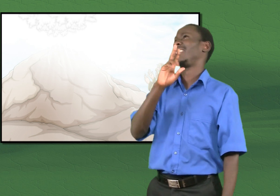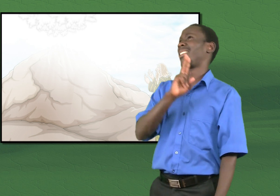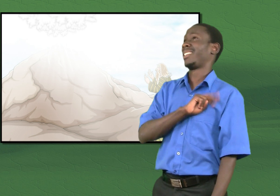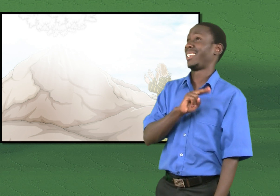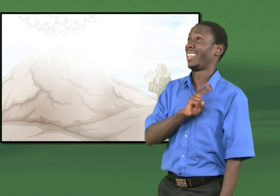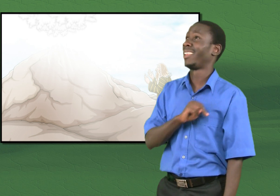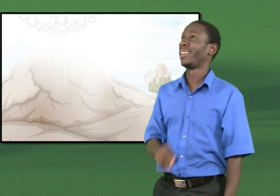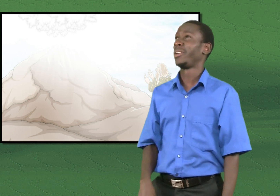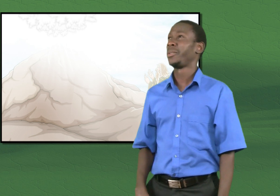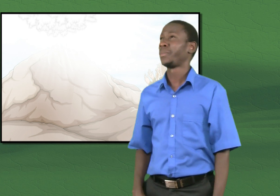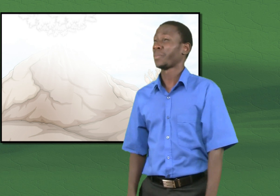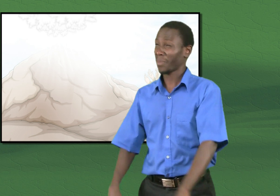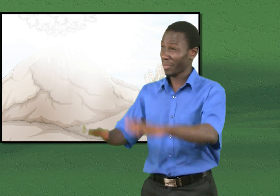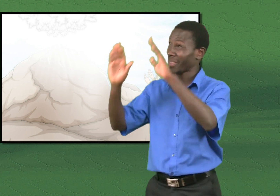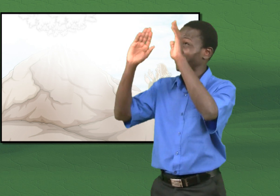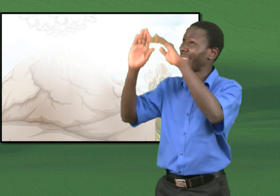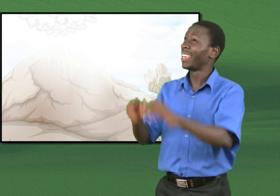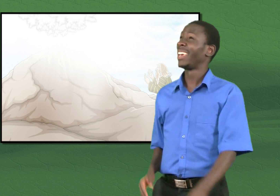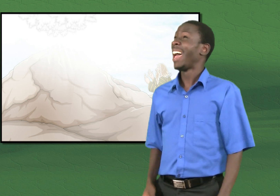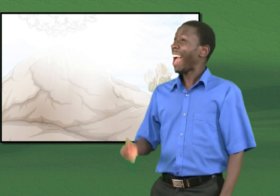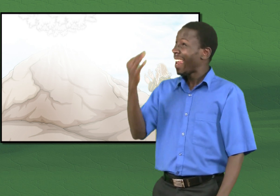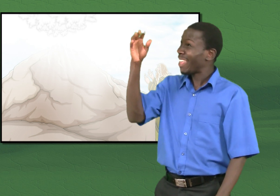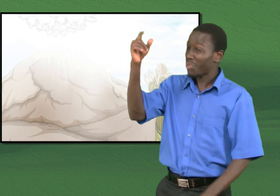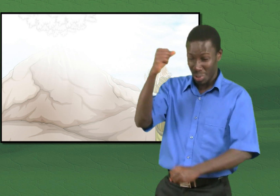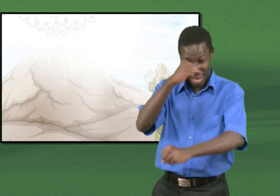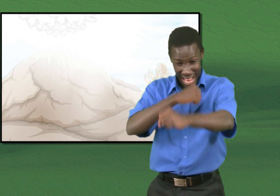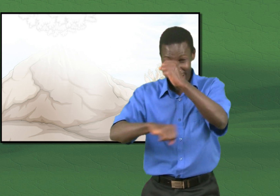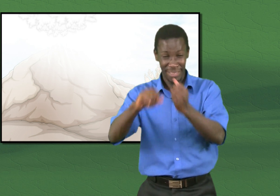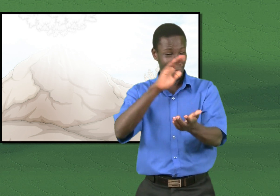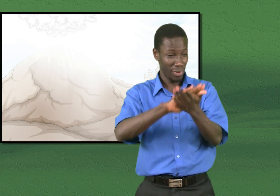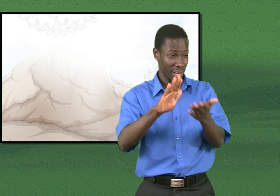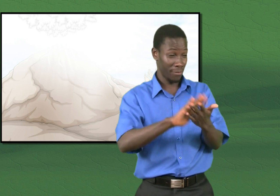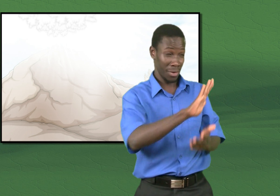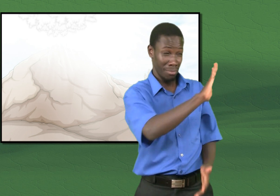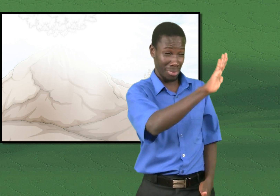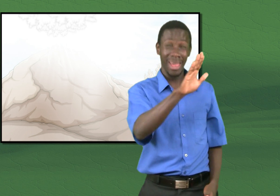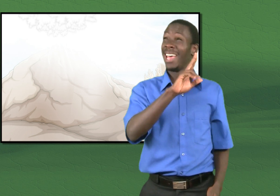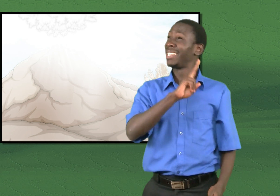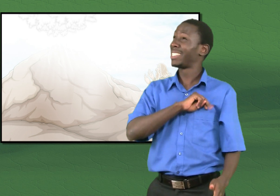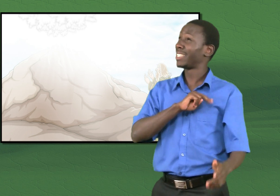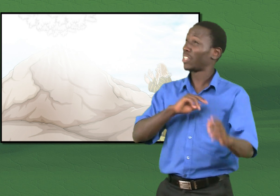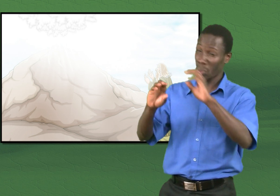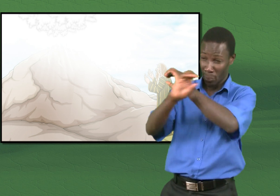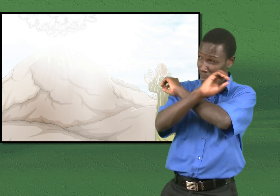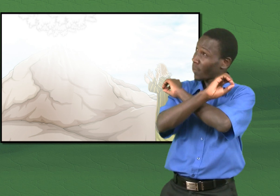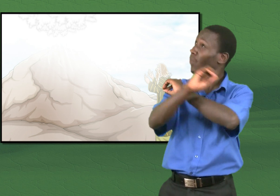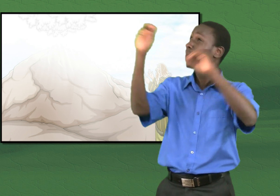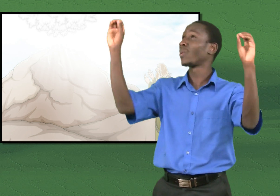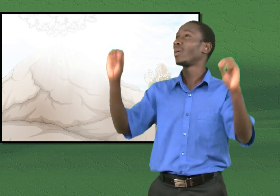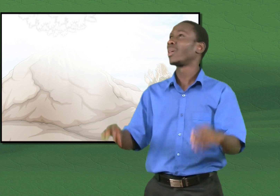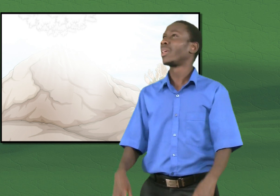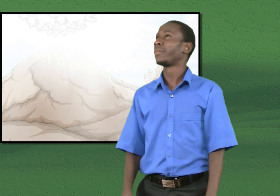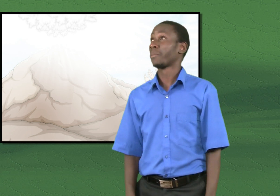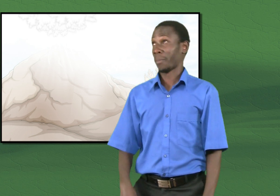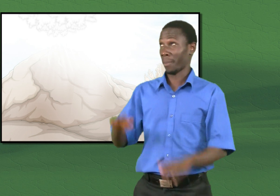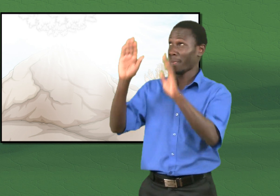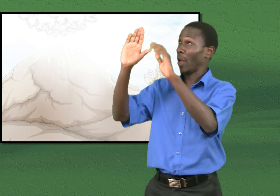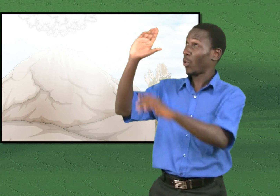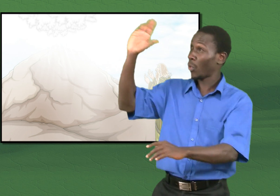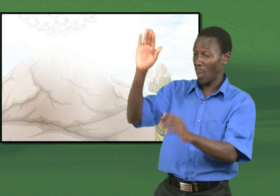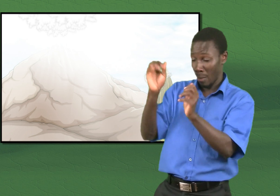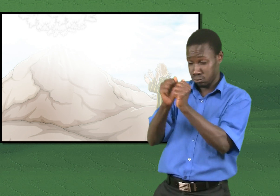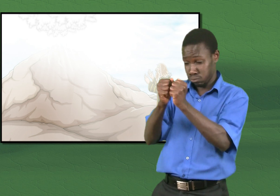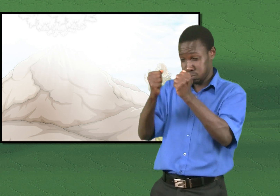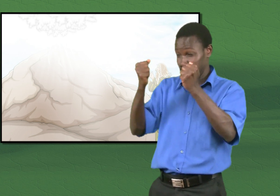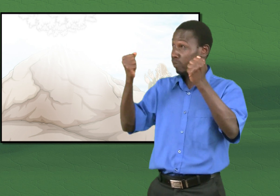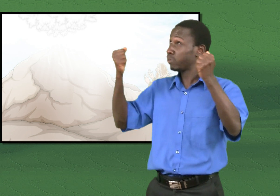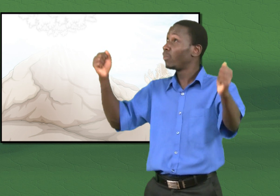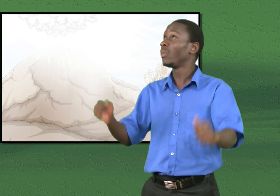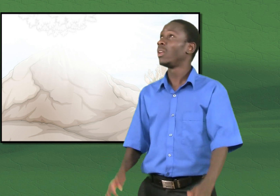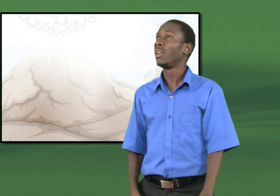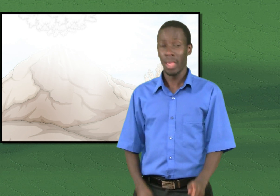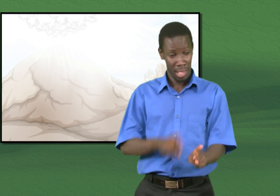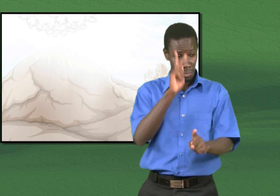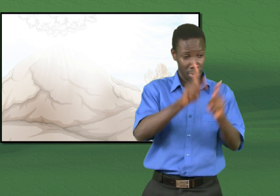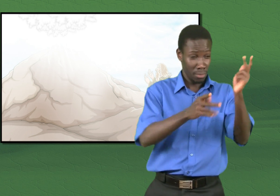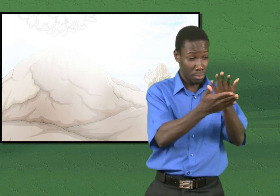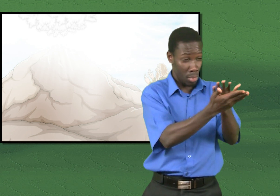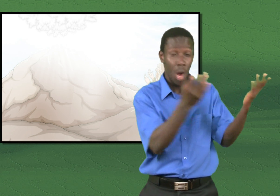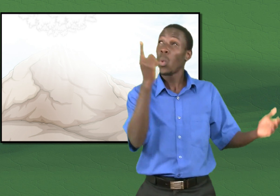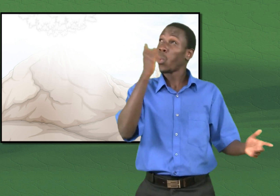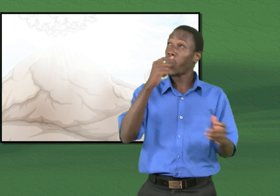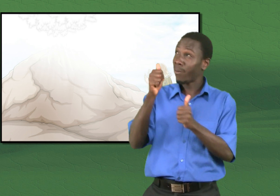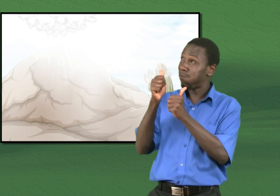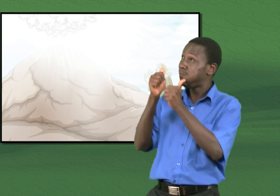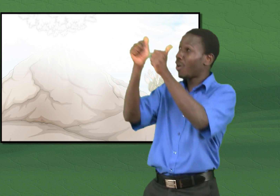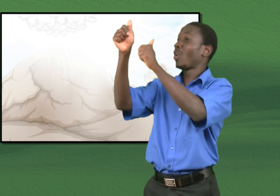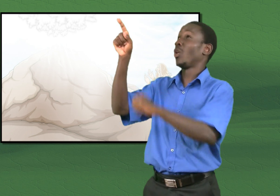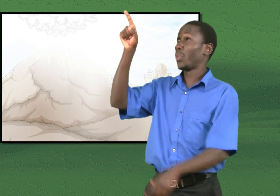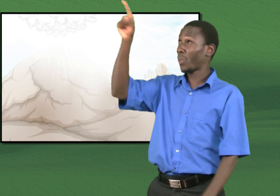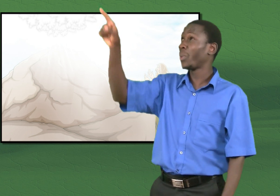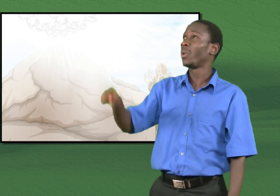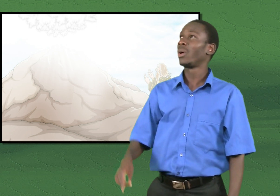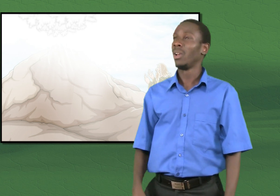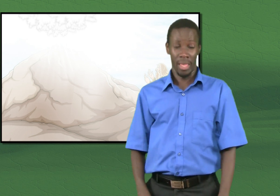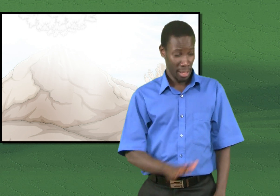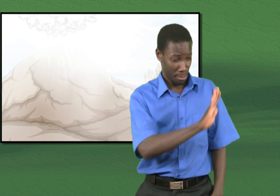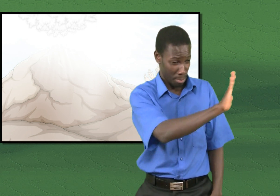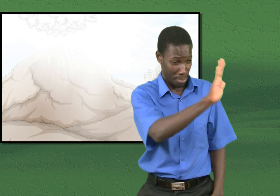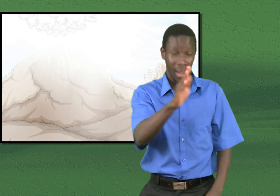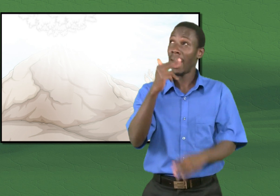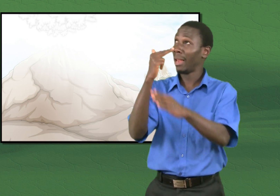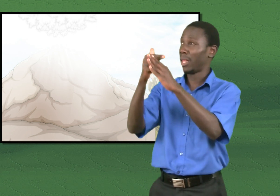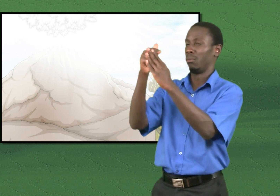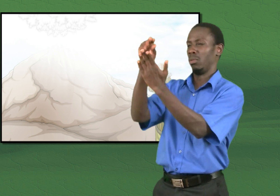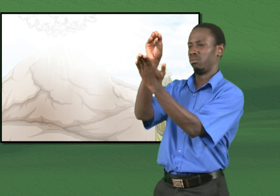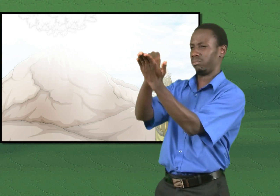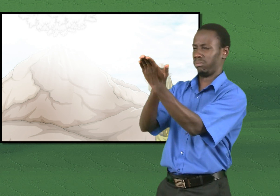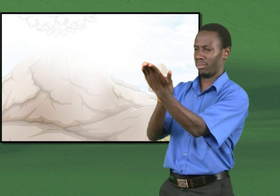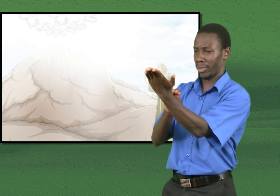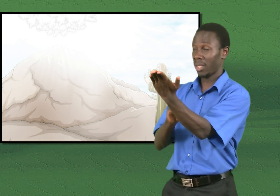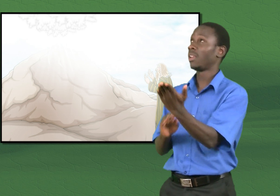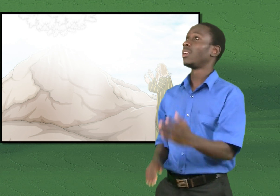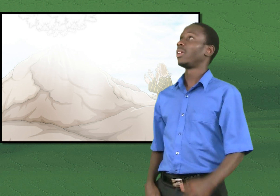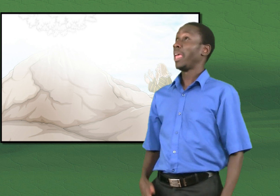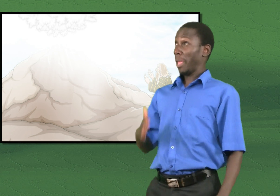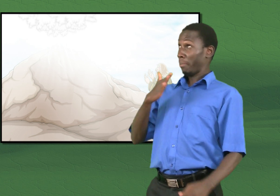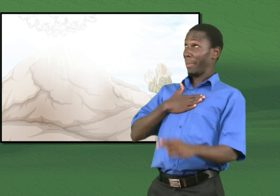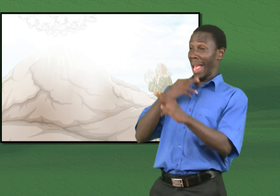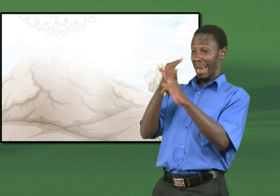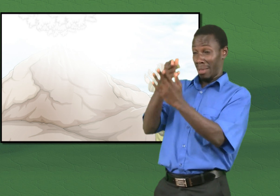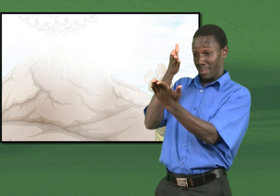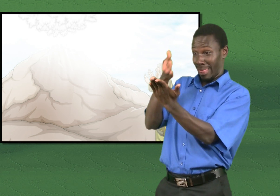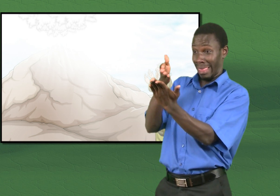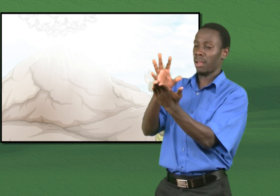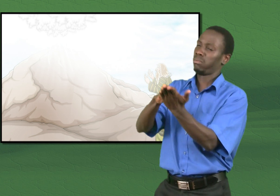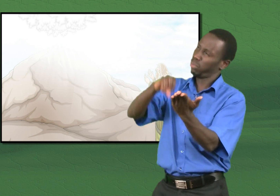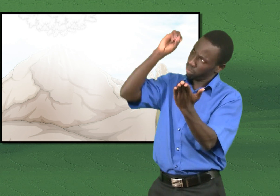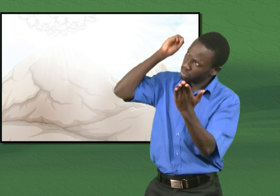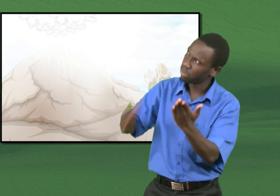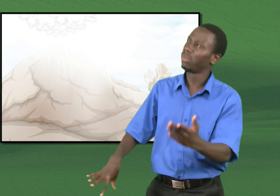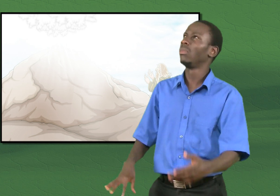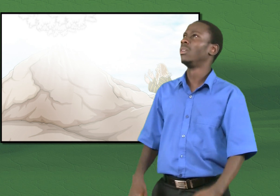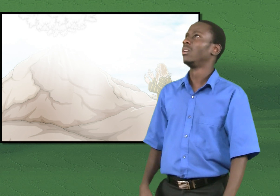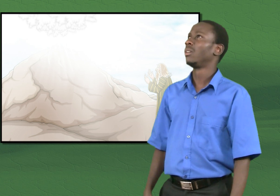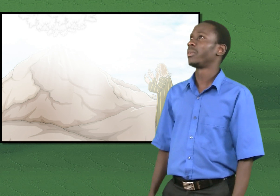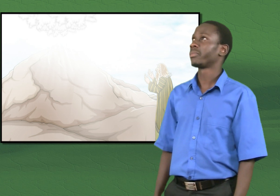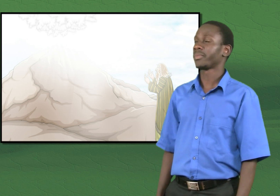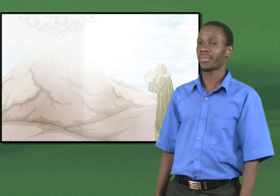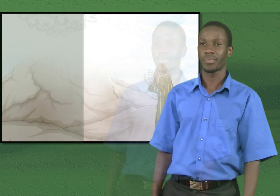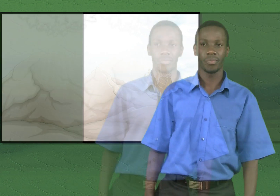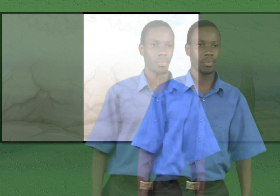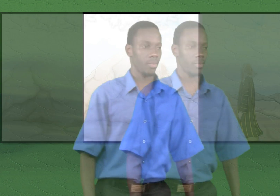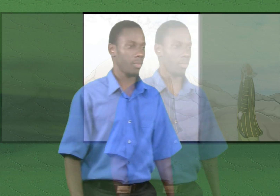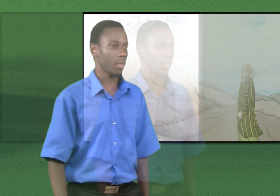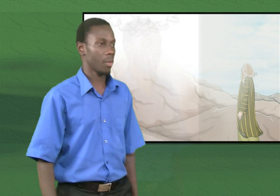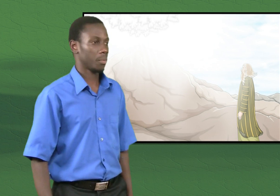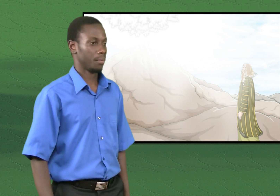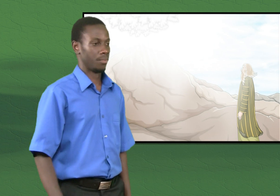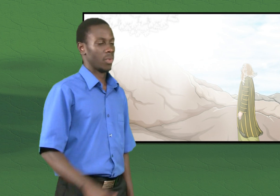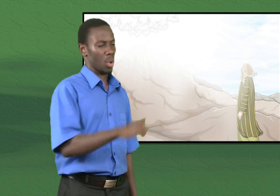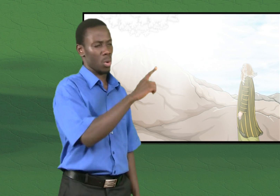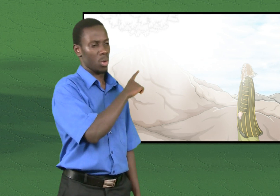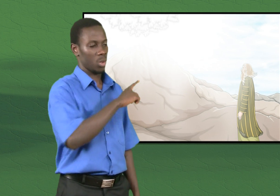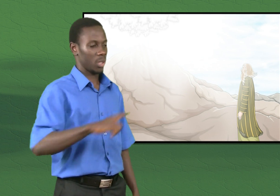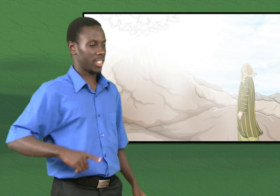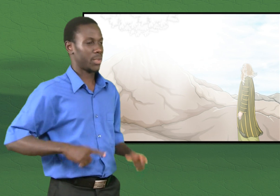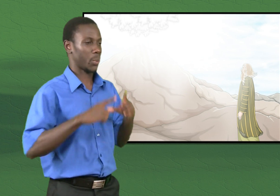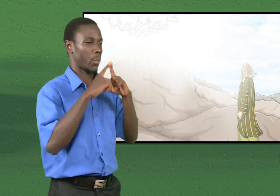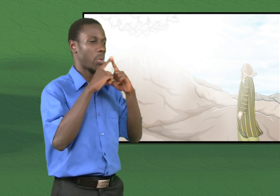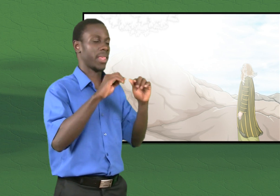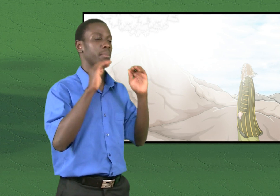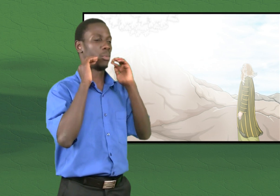But if not, please blot me out of the book that You have written.”